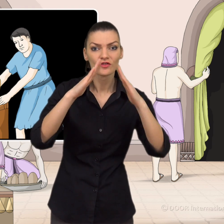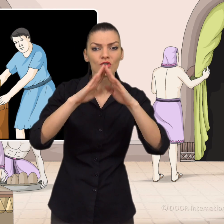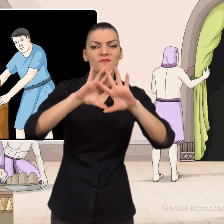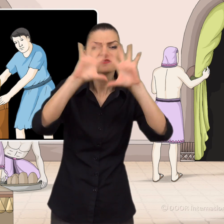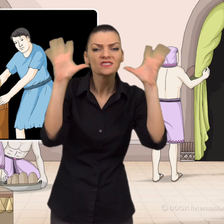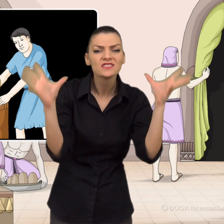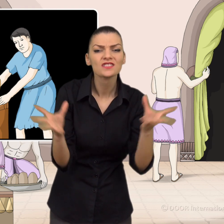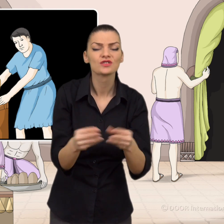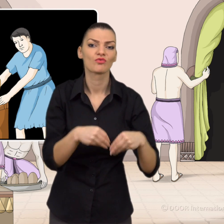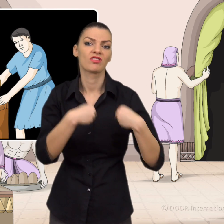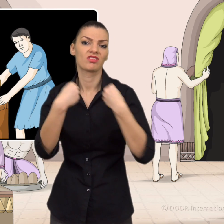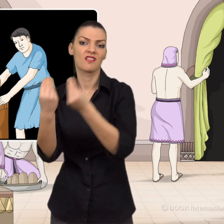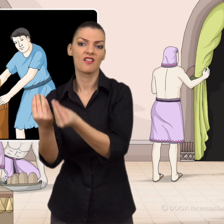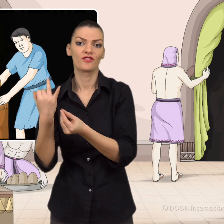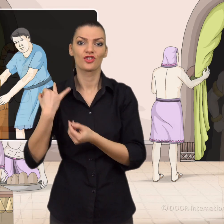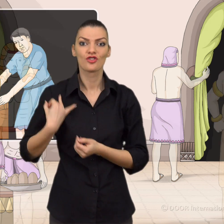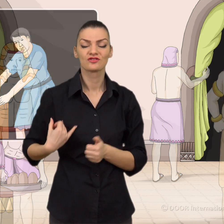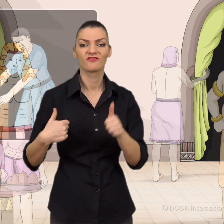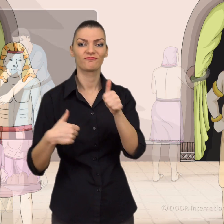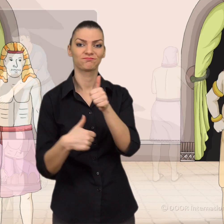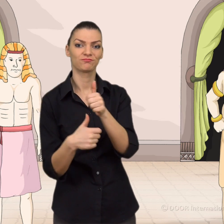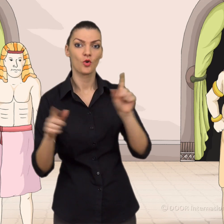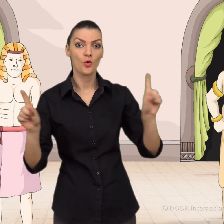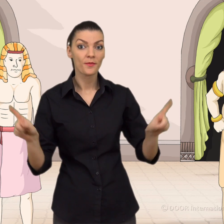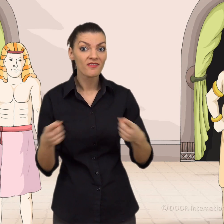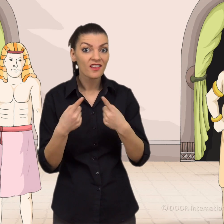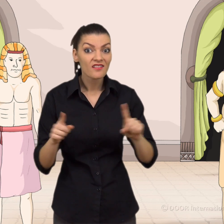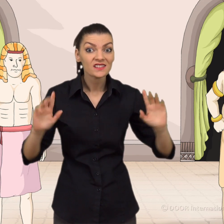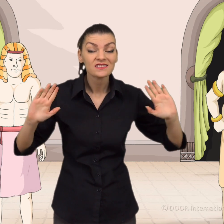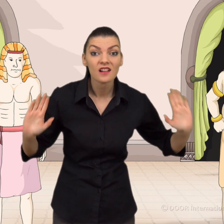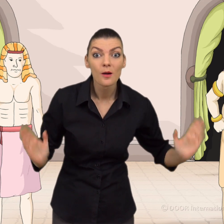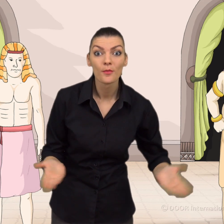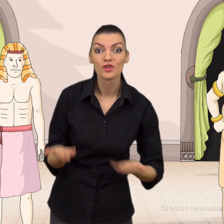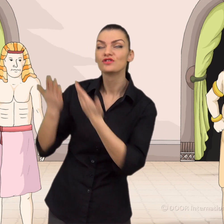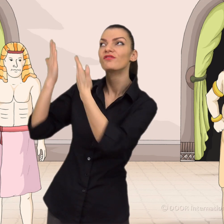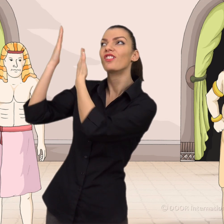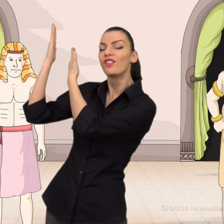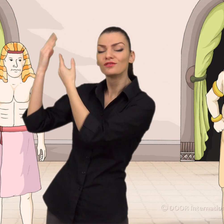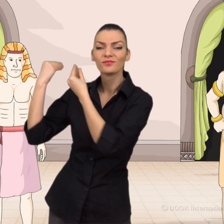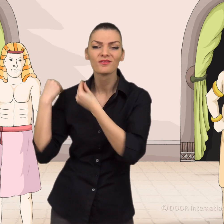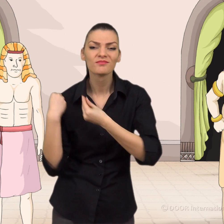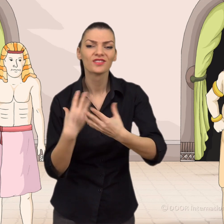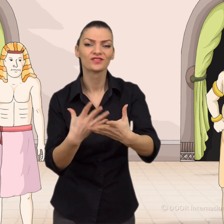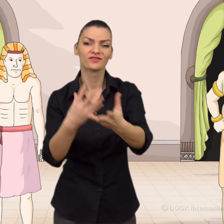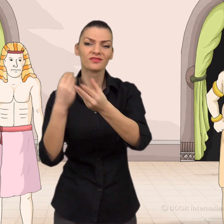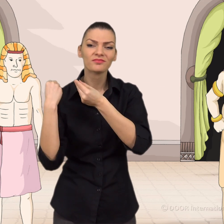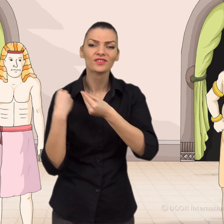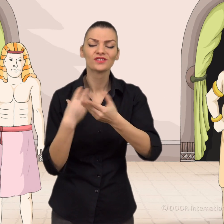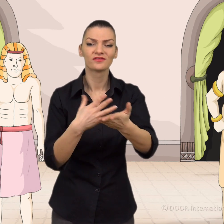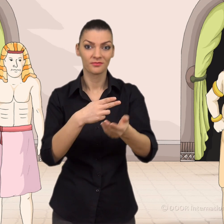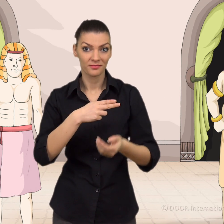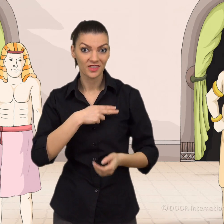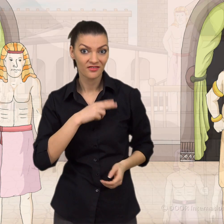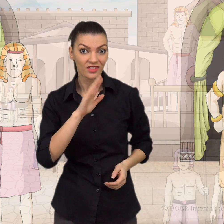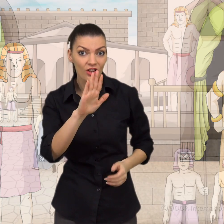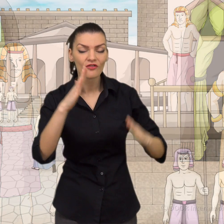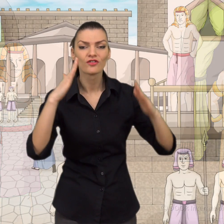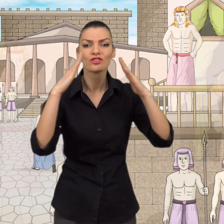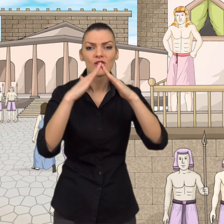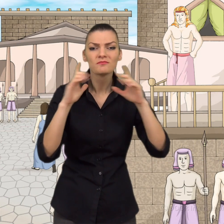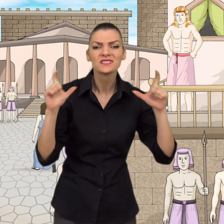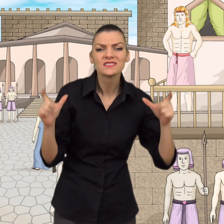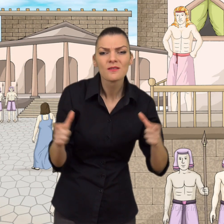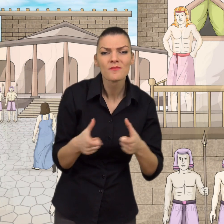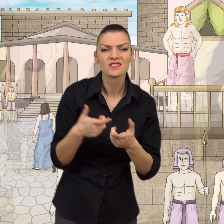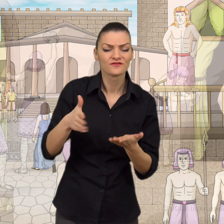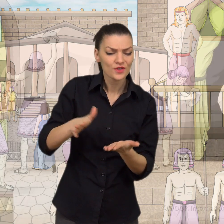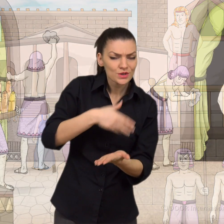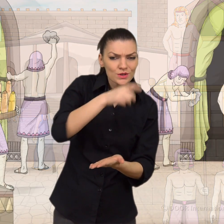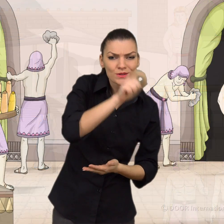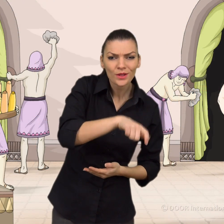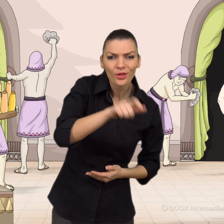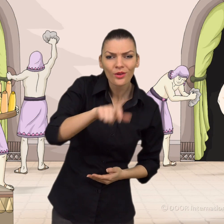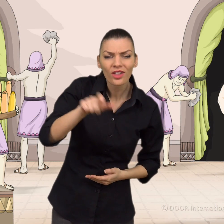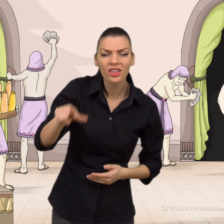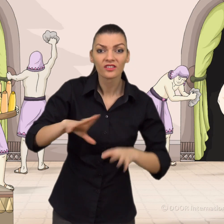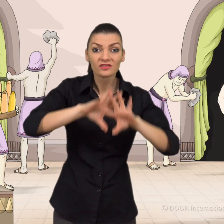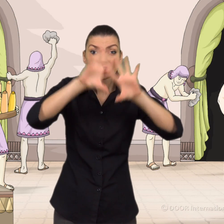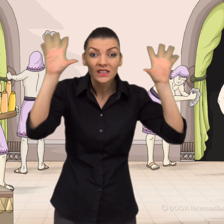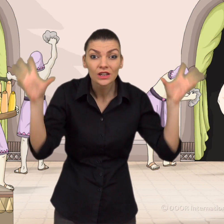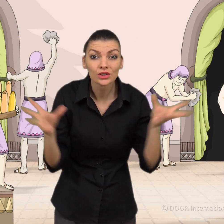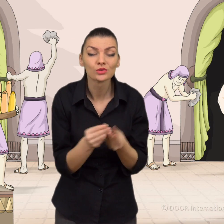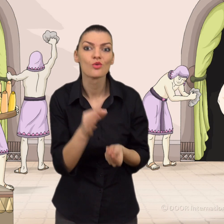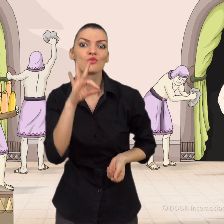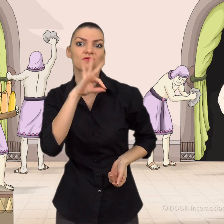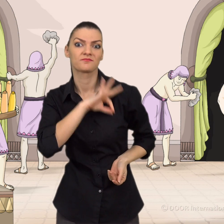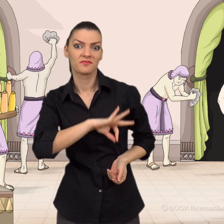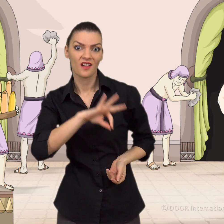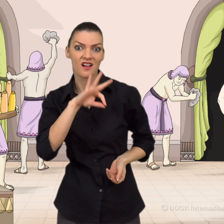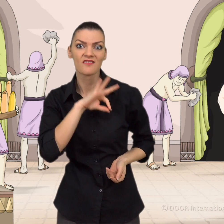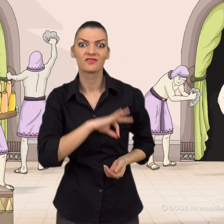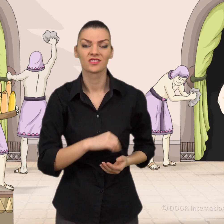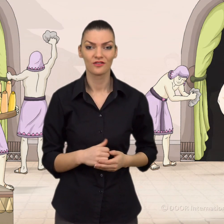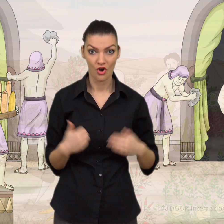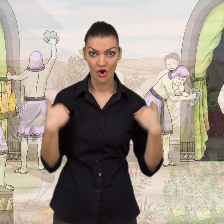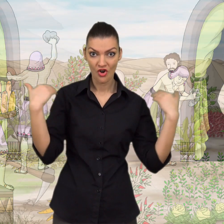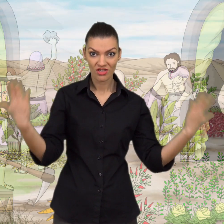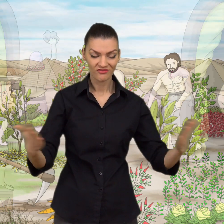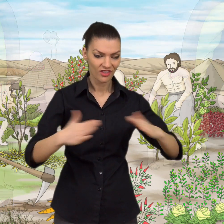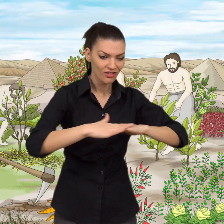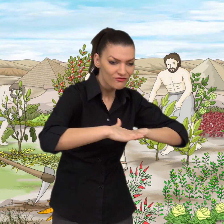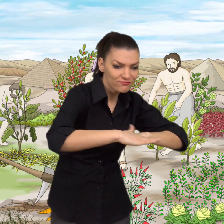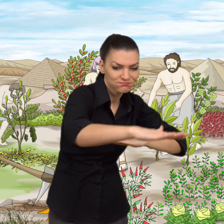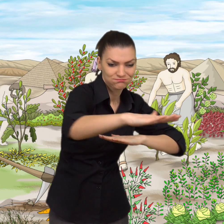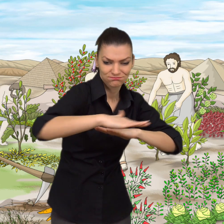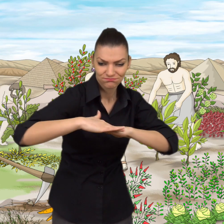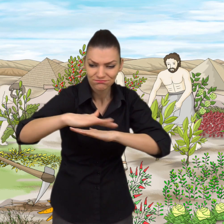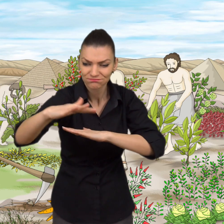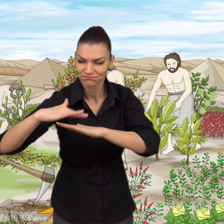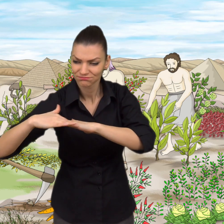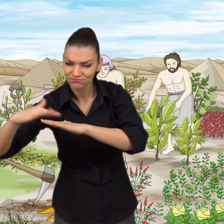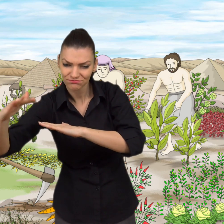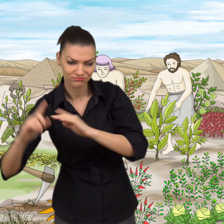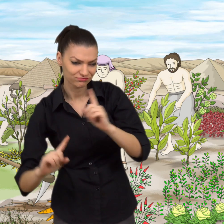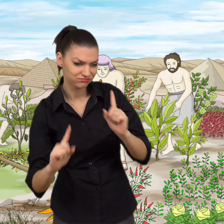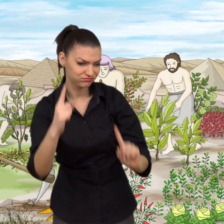Potiphar put him in charge of his household and entrusted him with everything he owned. From the time that he put Joseph in charge of his household and all he owned, the LORD blessed the Egyptian’s household on account of him.